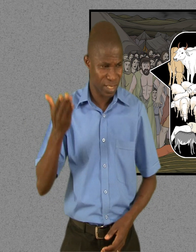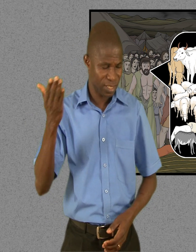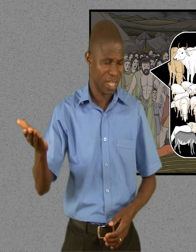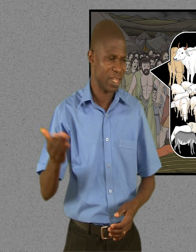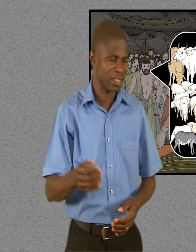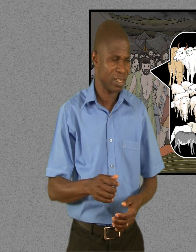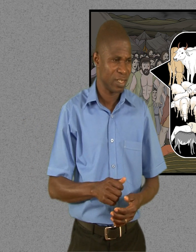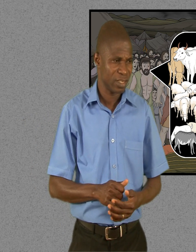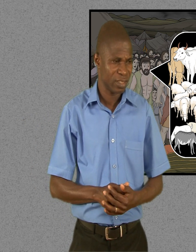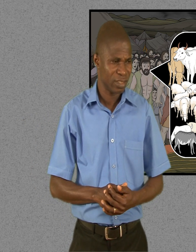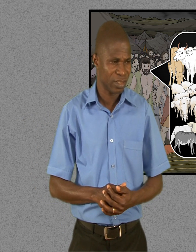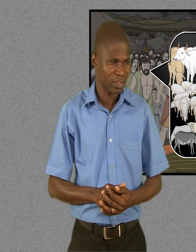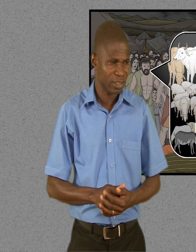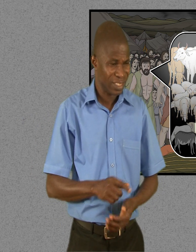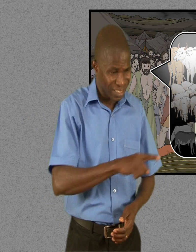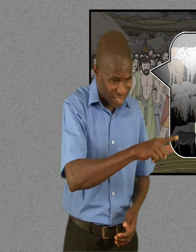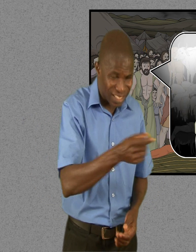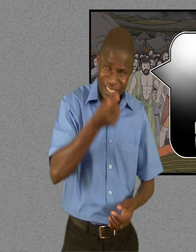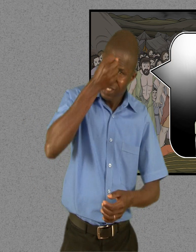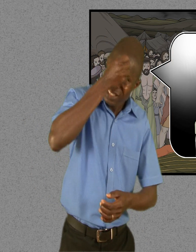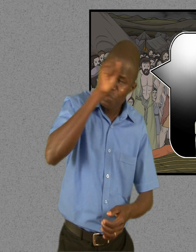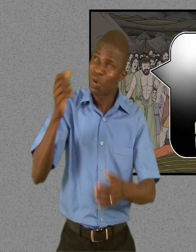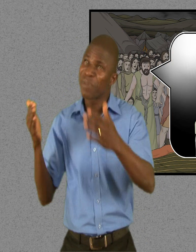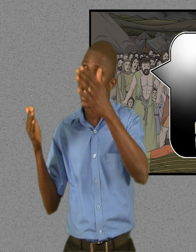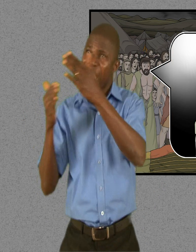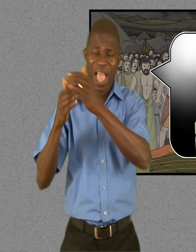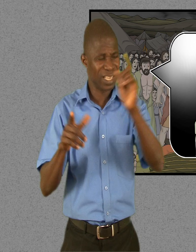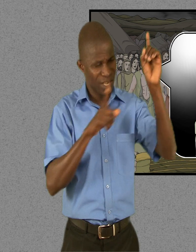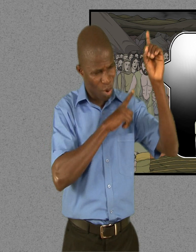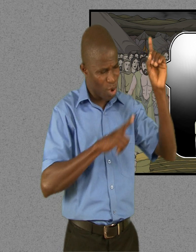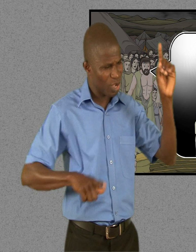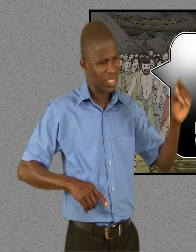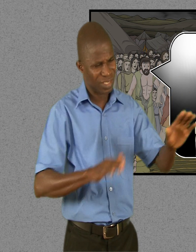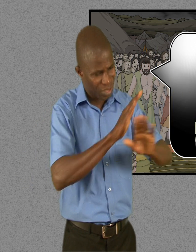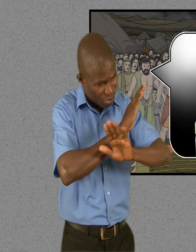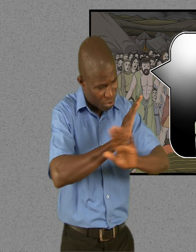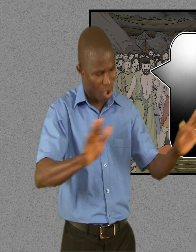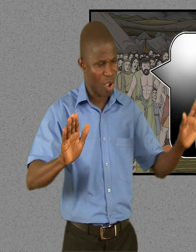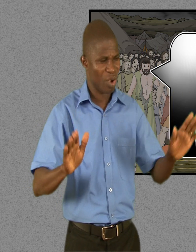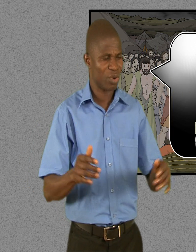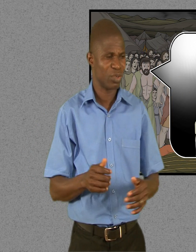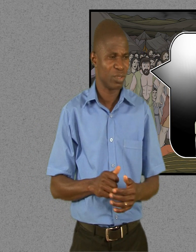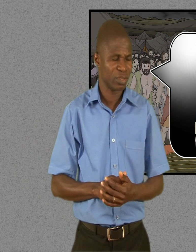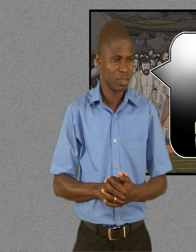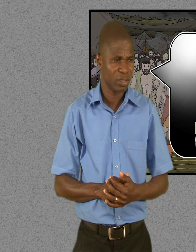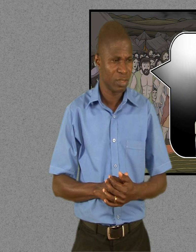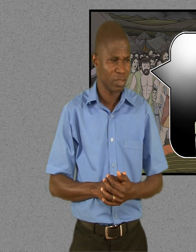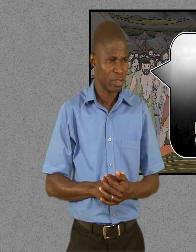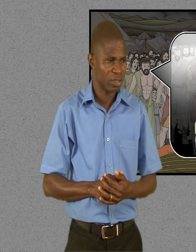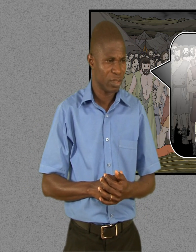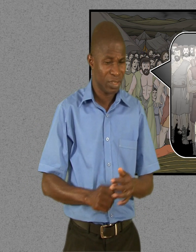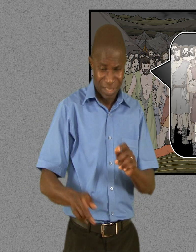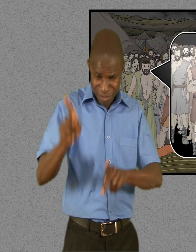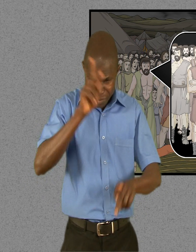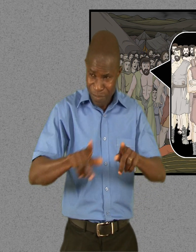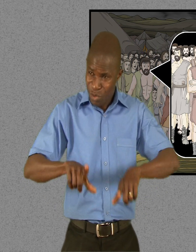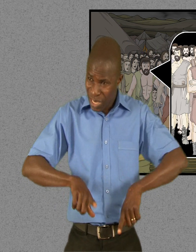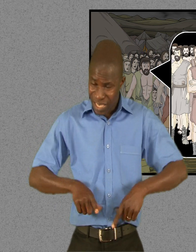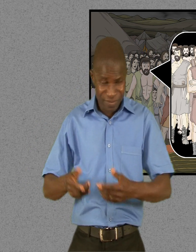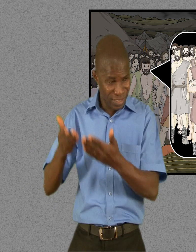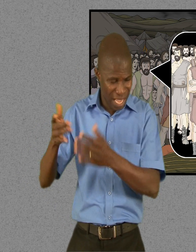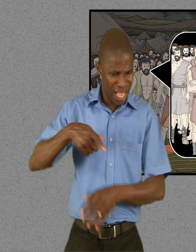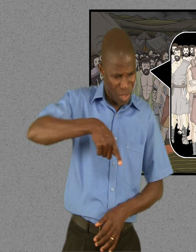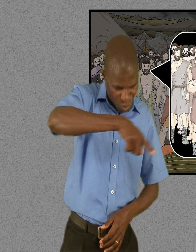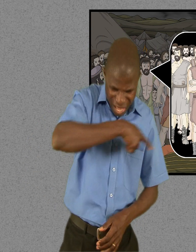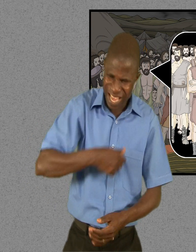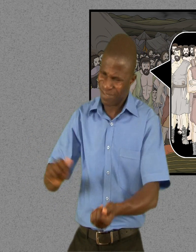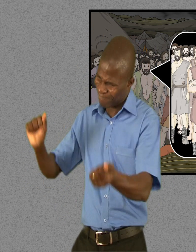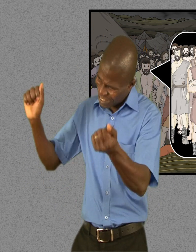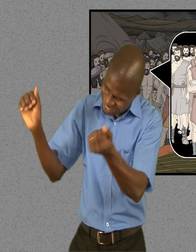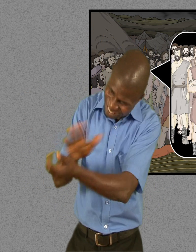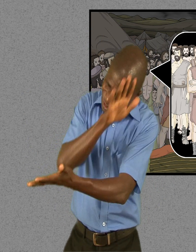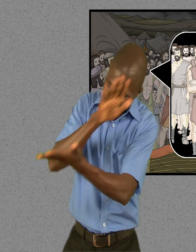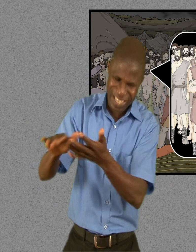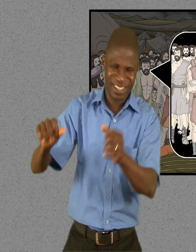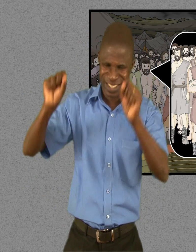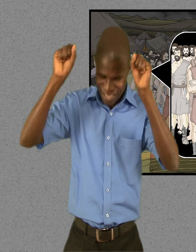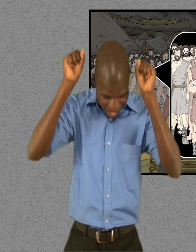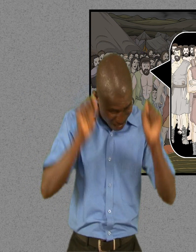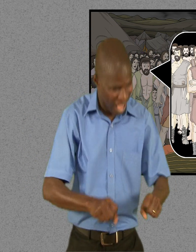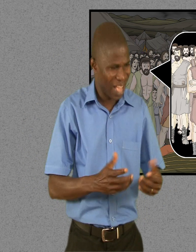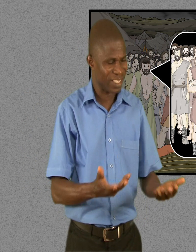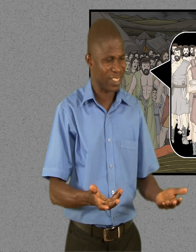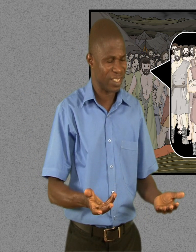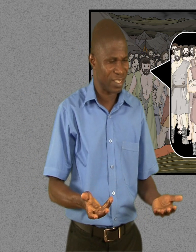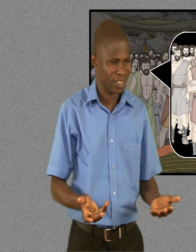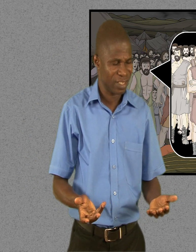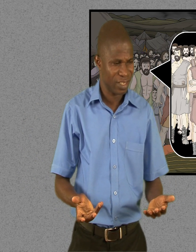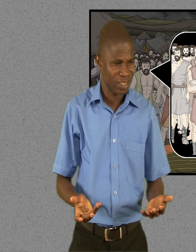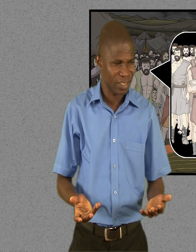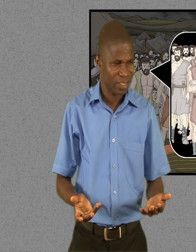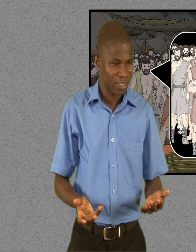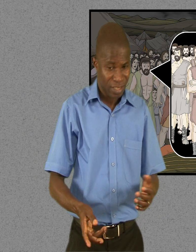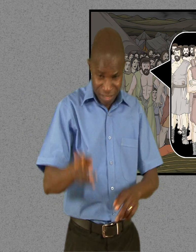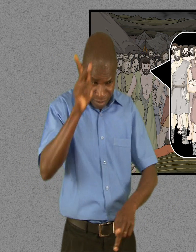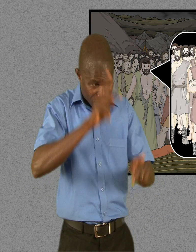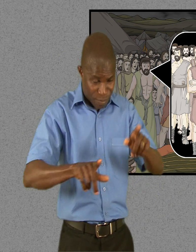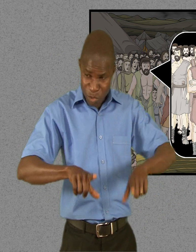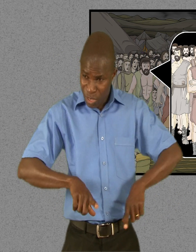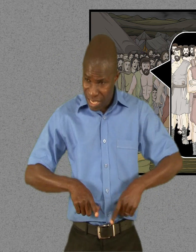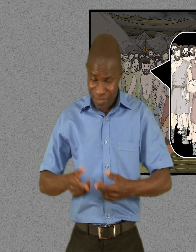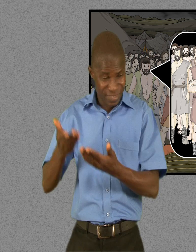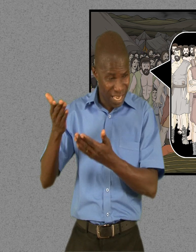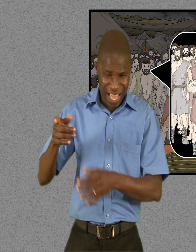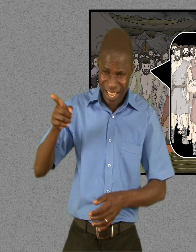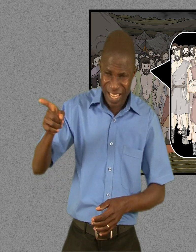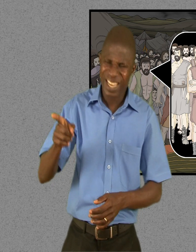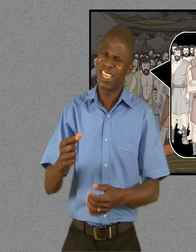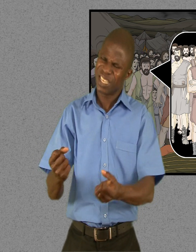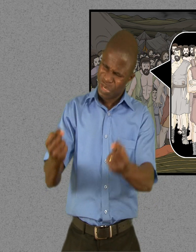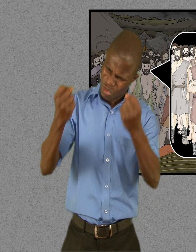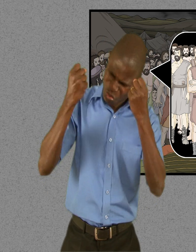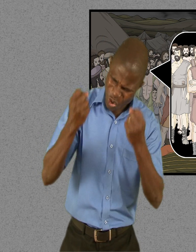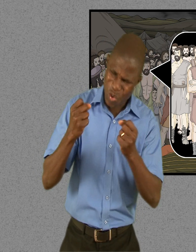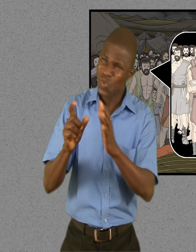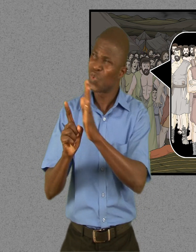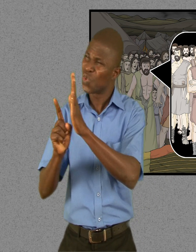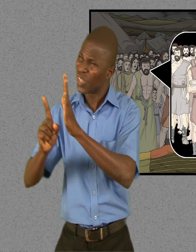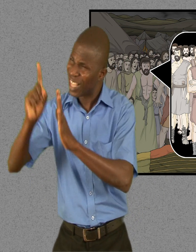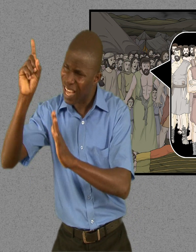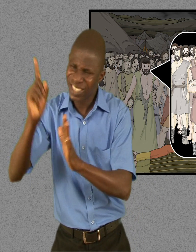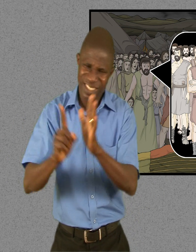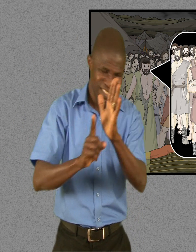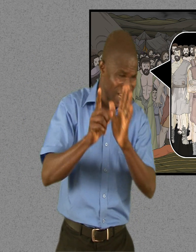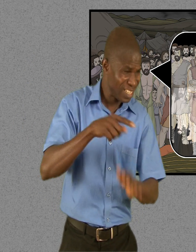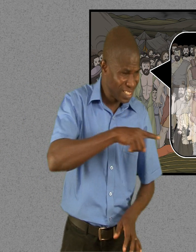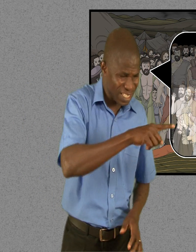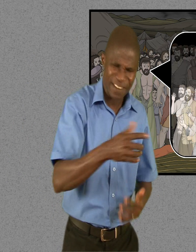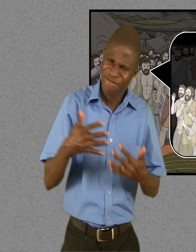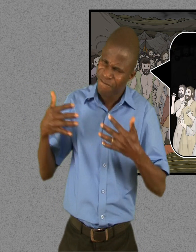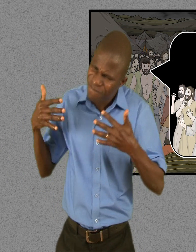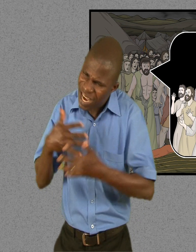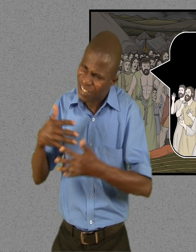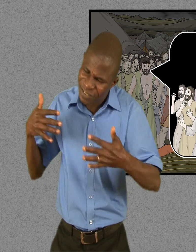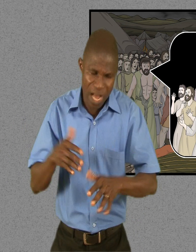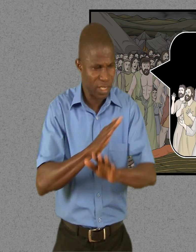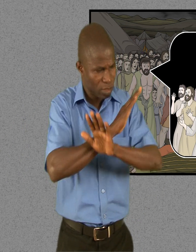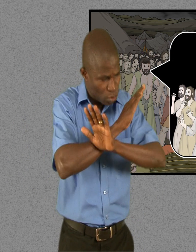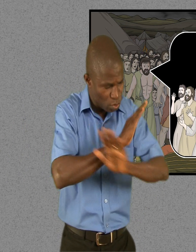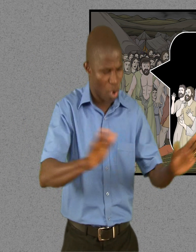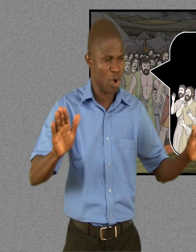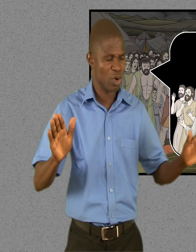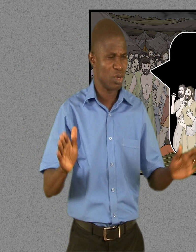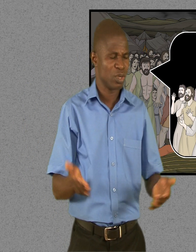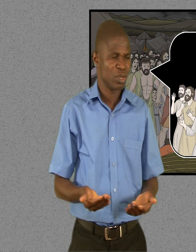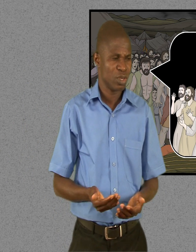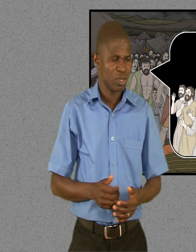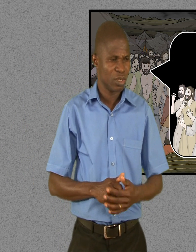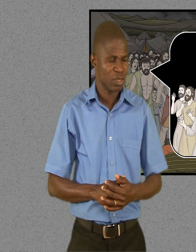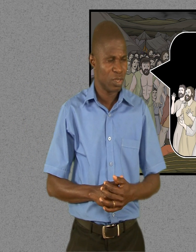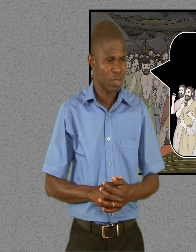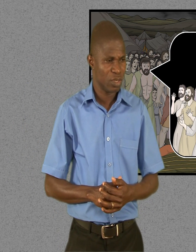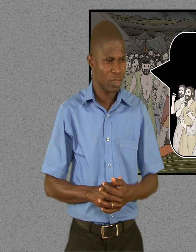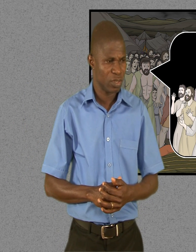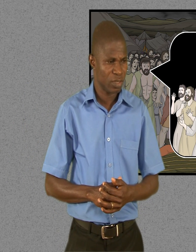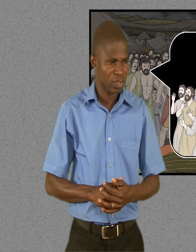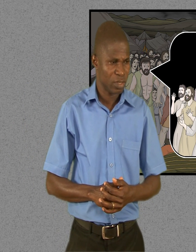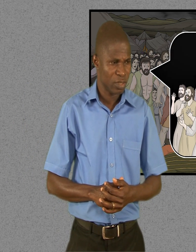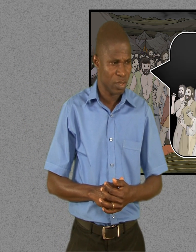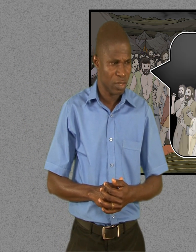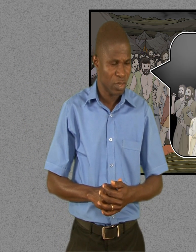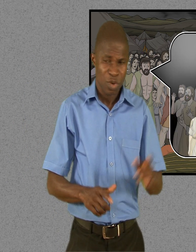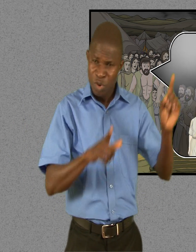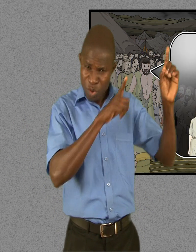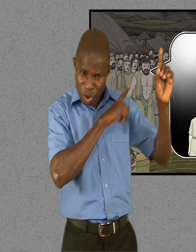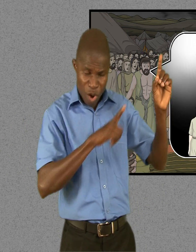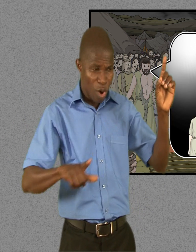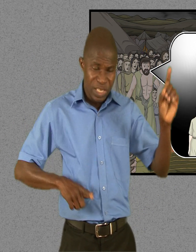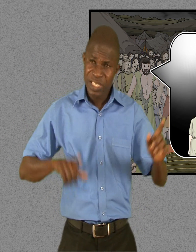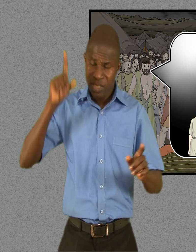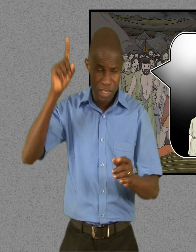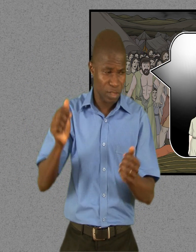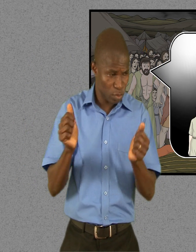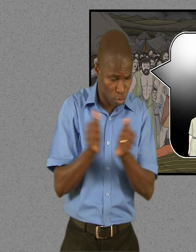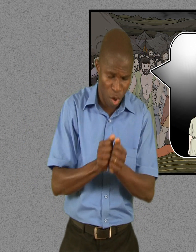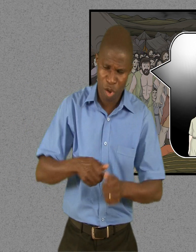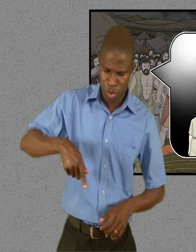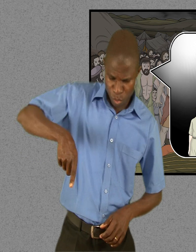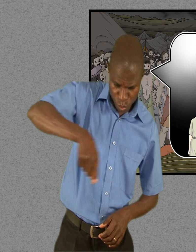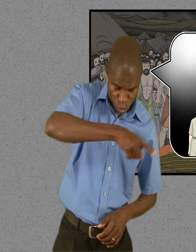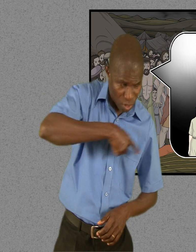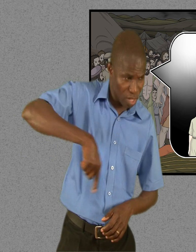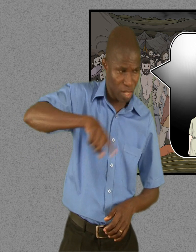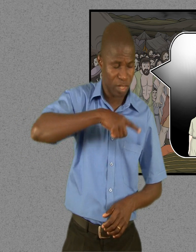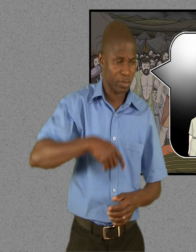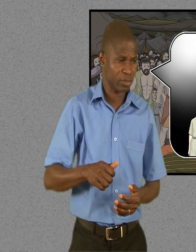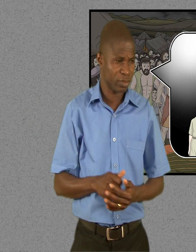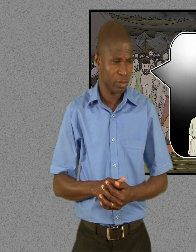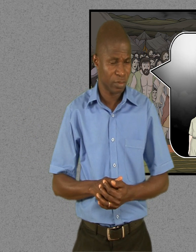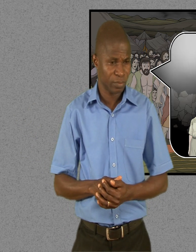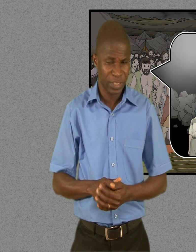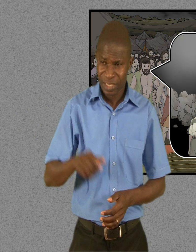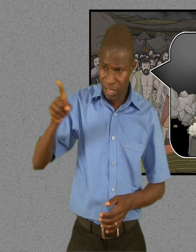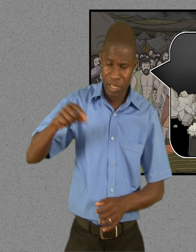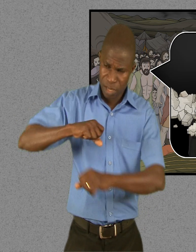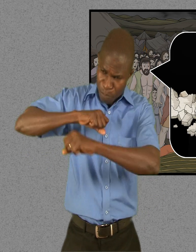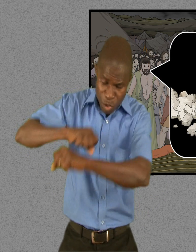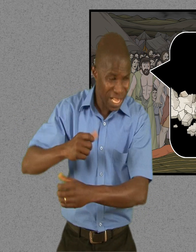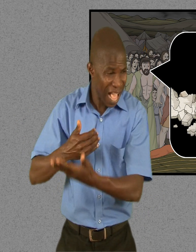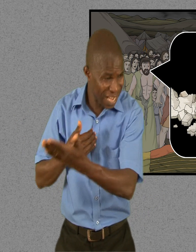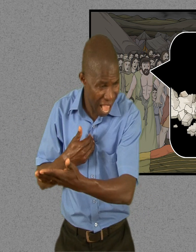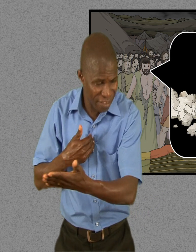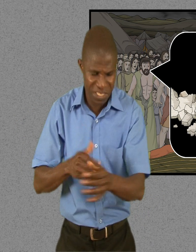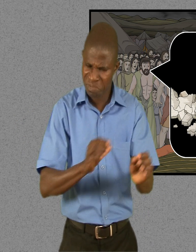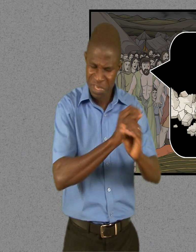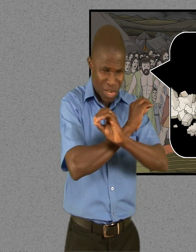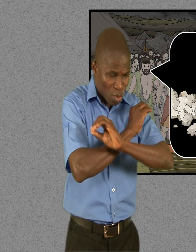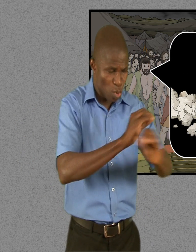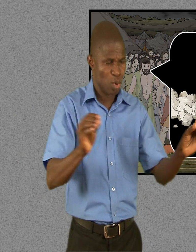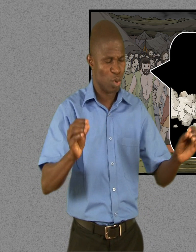Only do not rebel against the LORD, and do not be afraid of the people of the land, for they will be like bread for us.